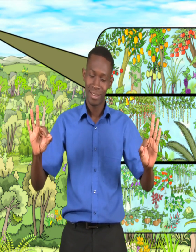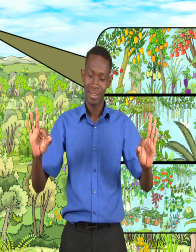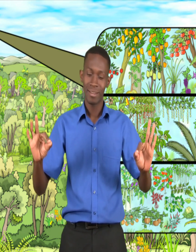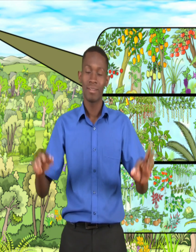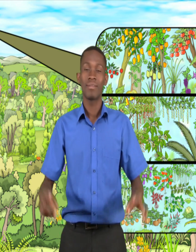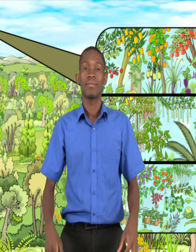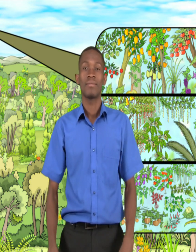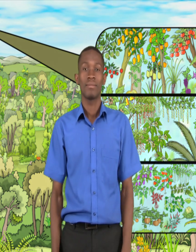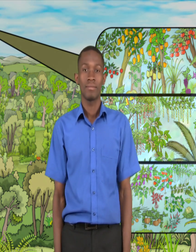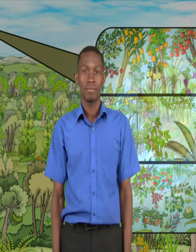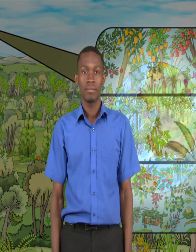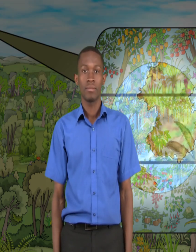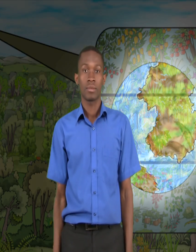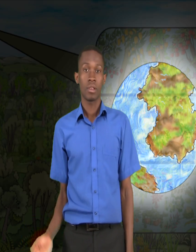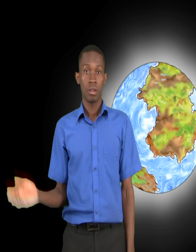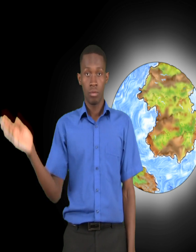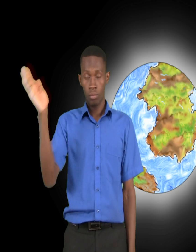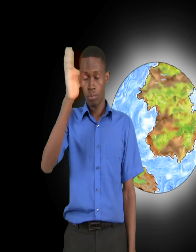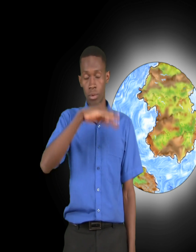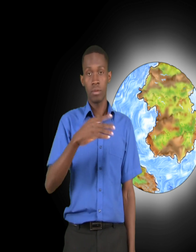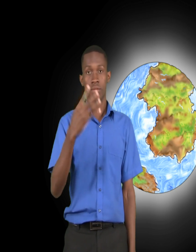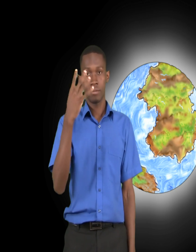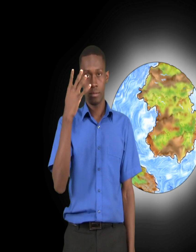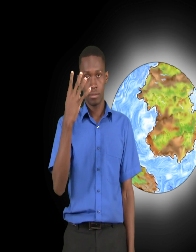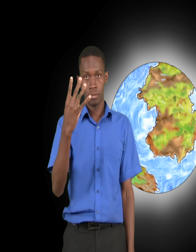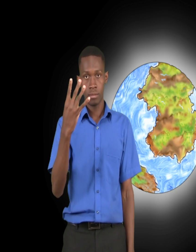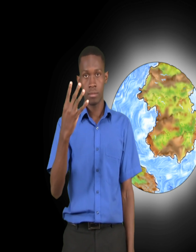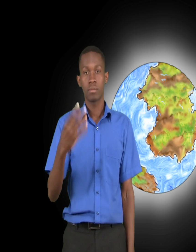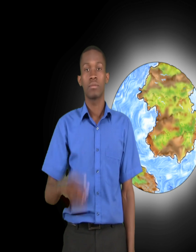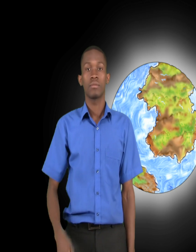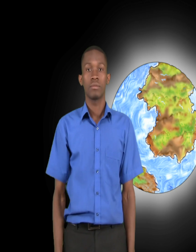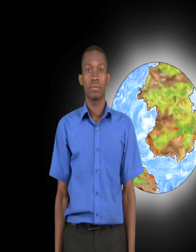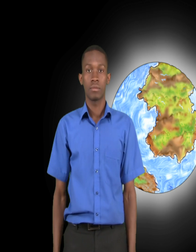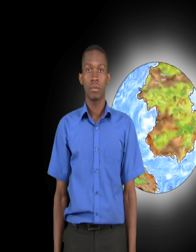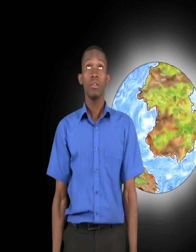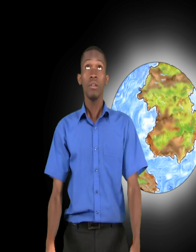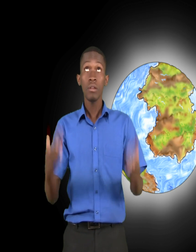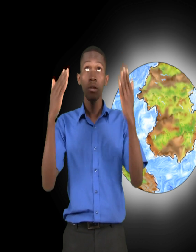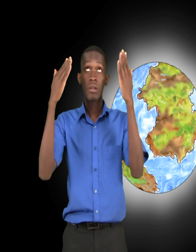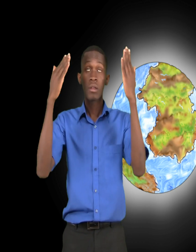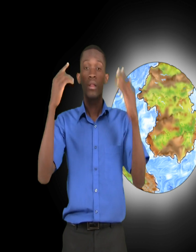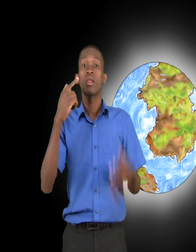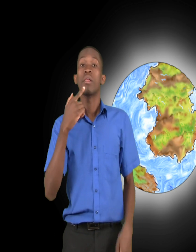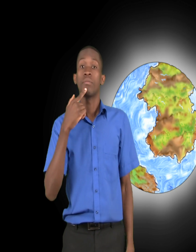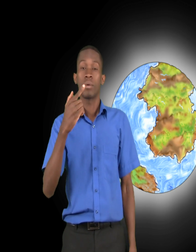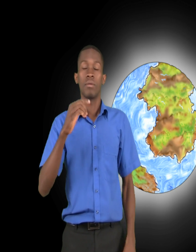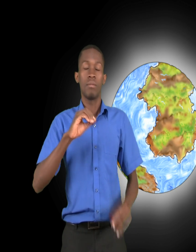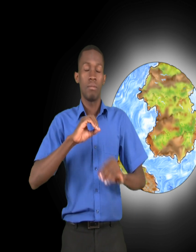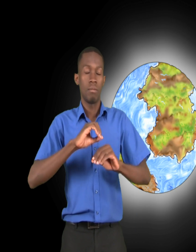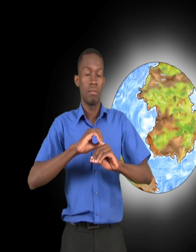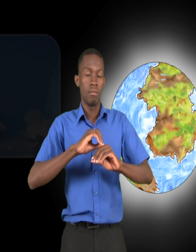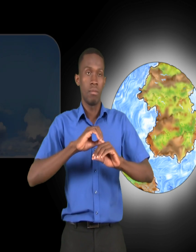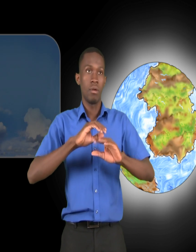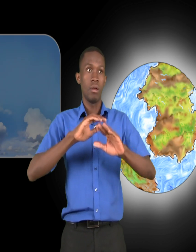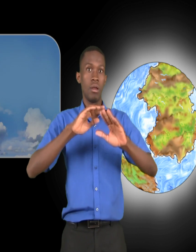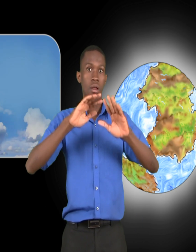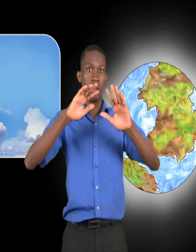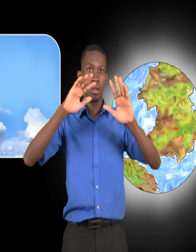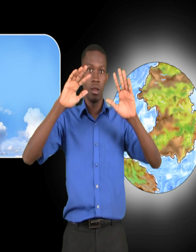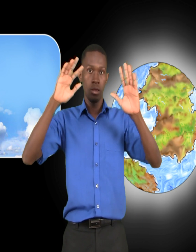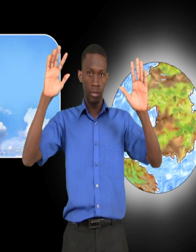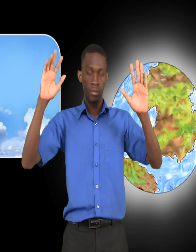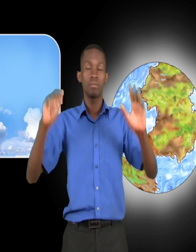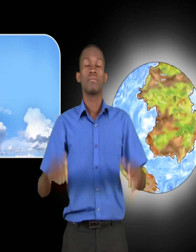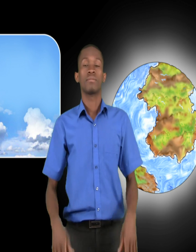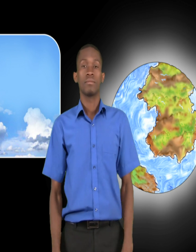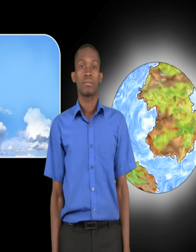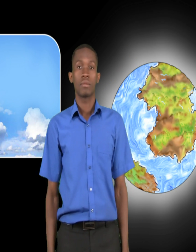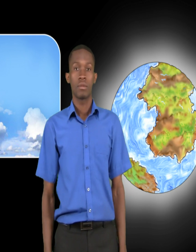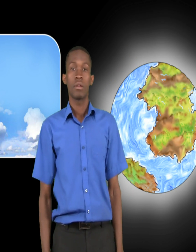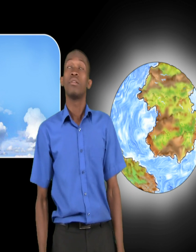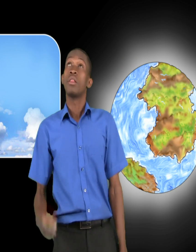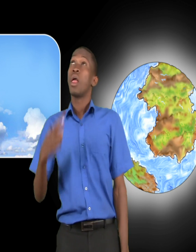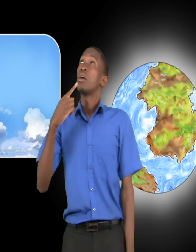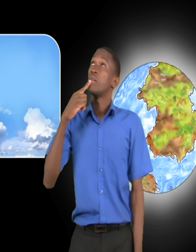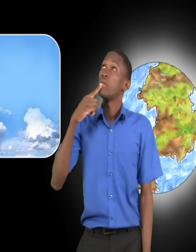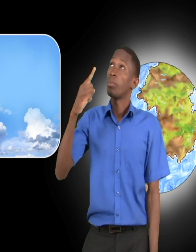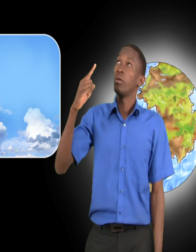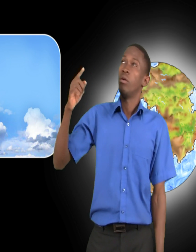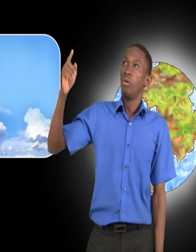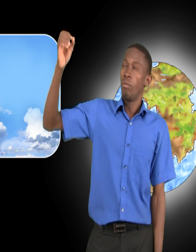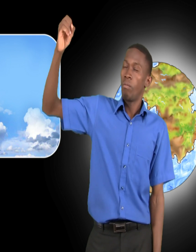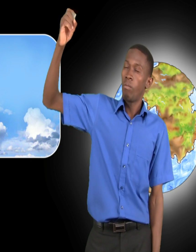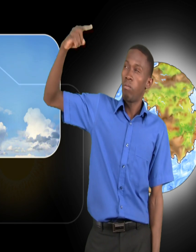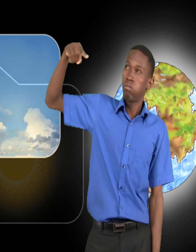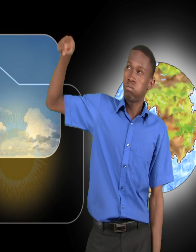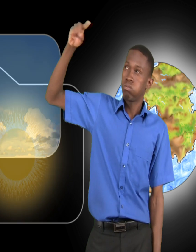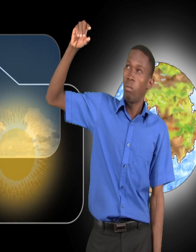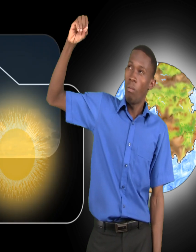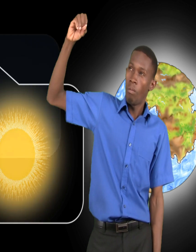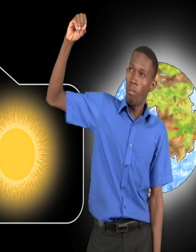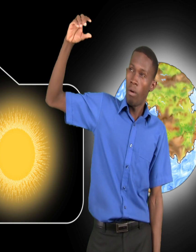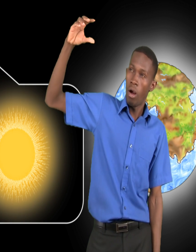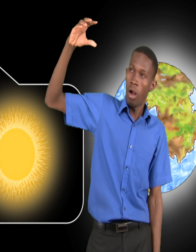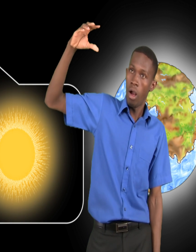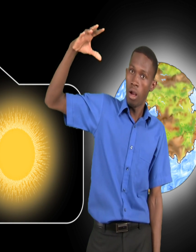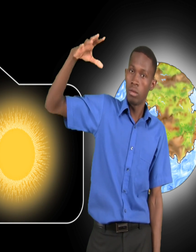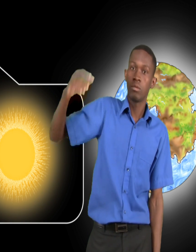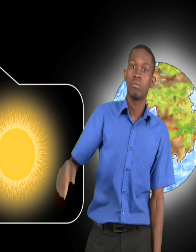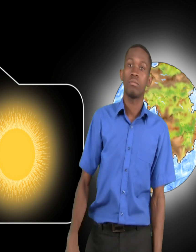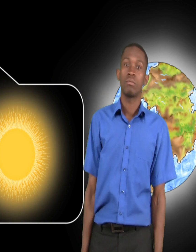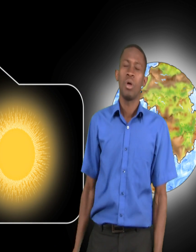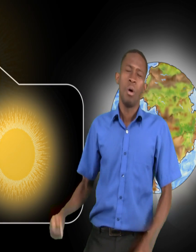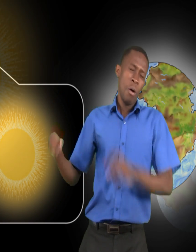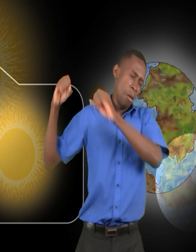And God said, “Let there be lights in the expanse of the sky to distinguish between the day and the night, and let them be signs to mark the seasons and days and years. And let them serve as lights in the expanse of the sky to shine upon the earth.” And it was so.